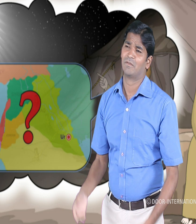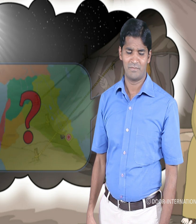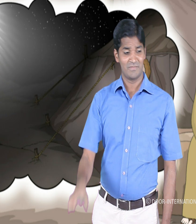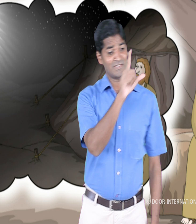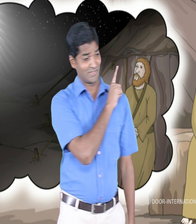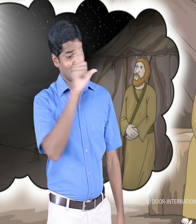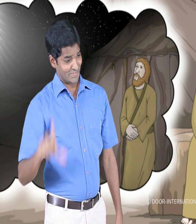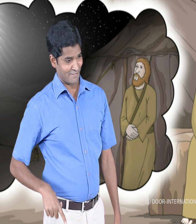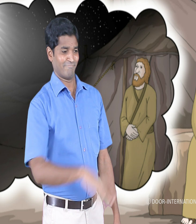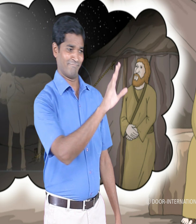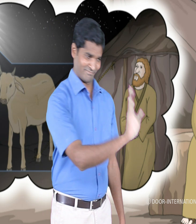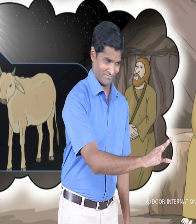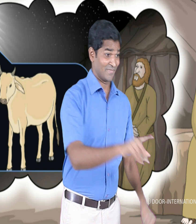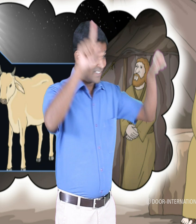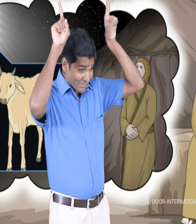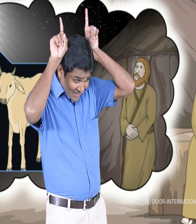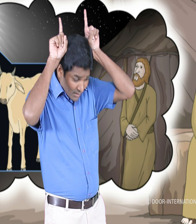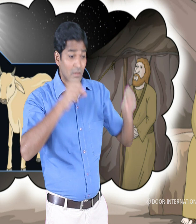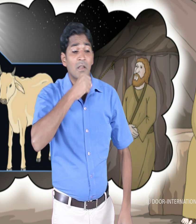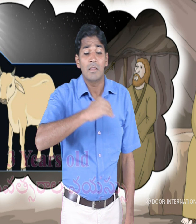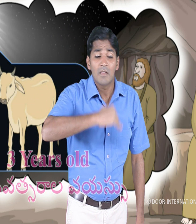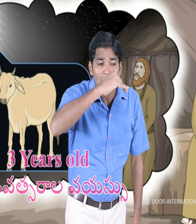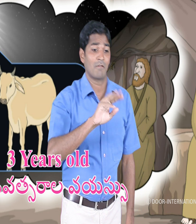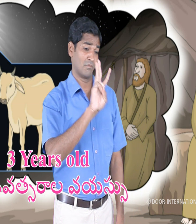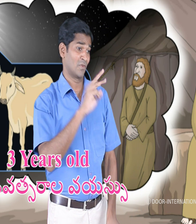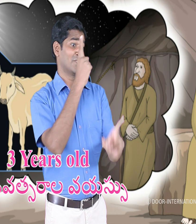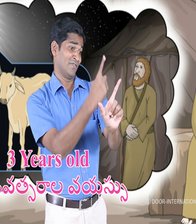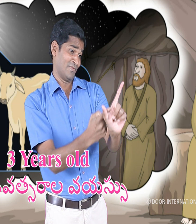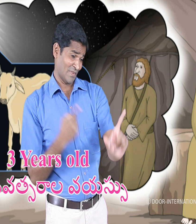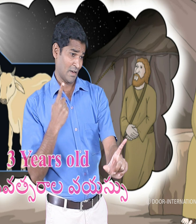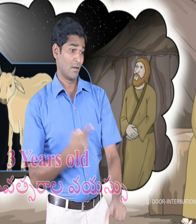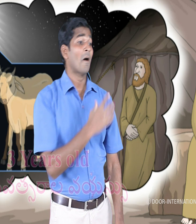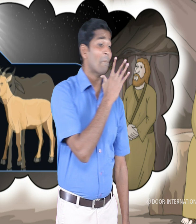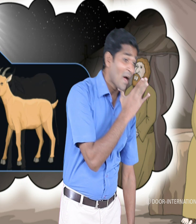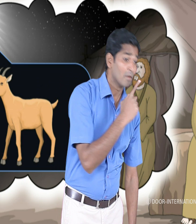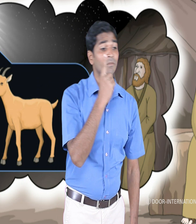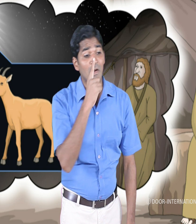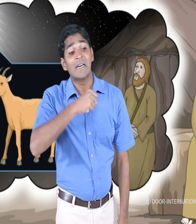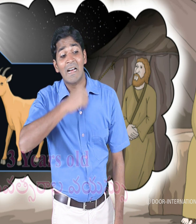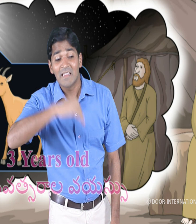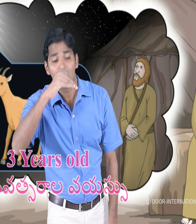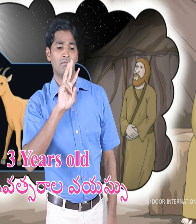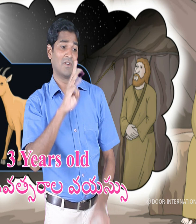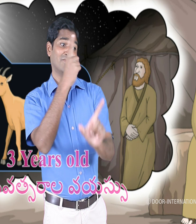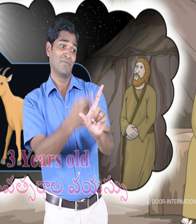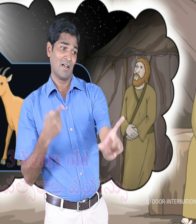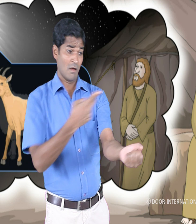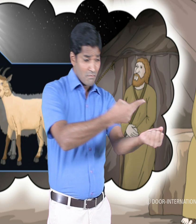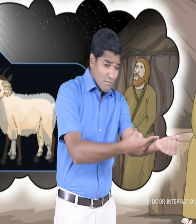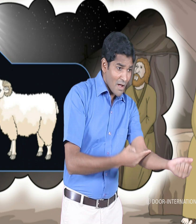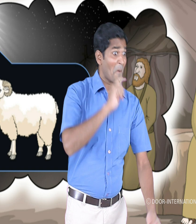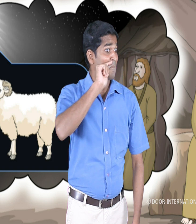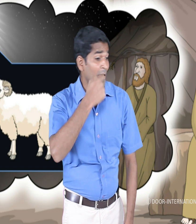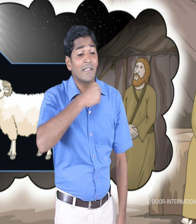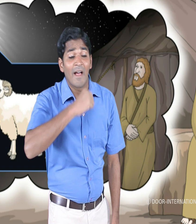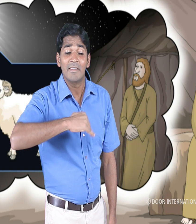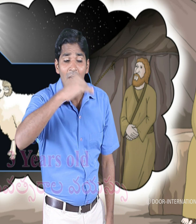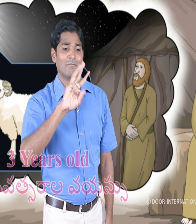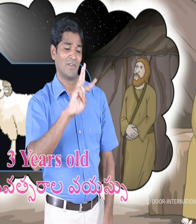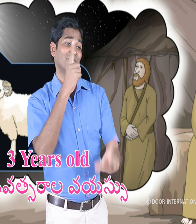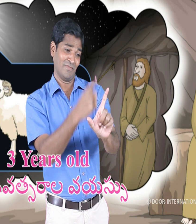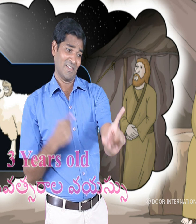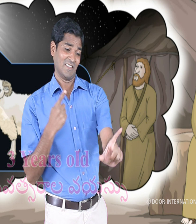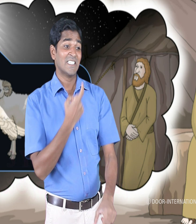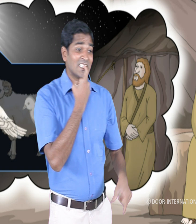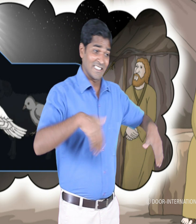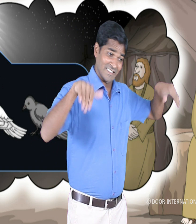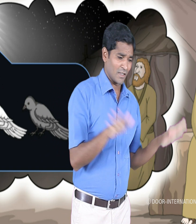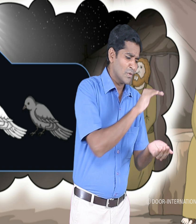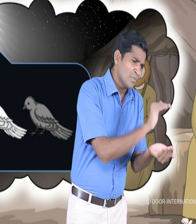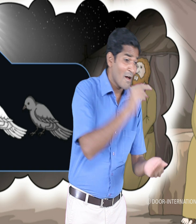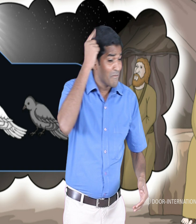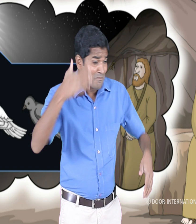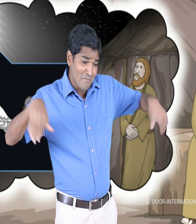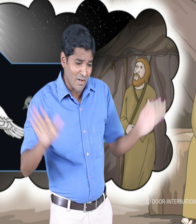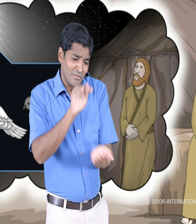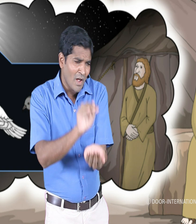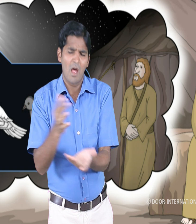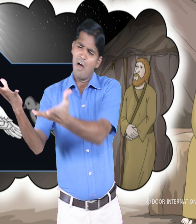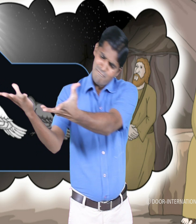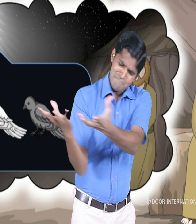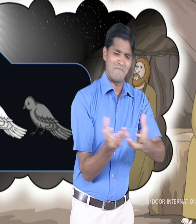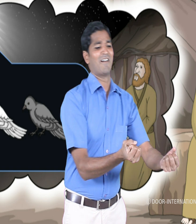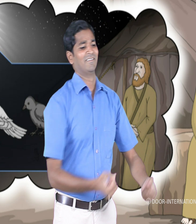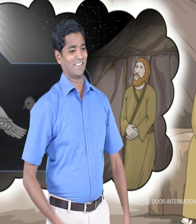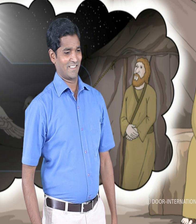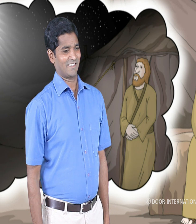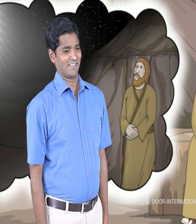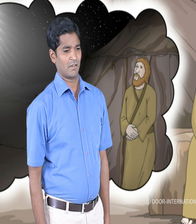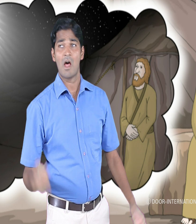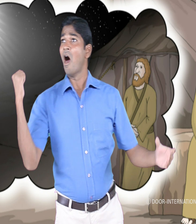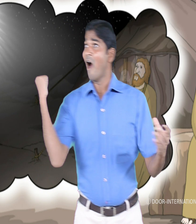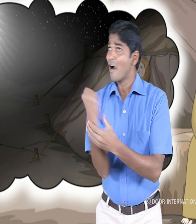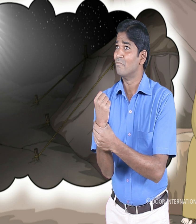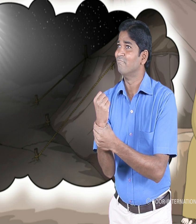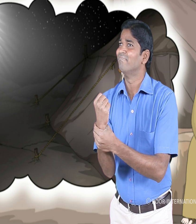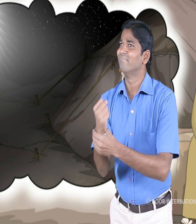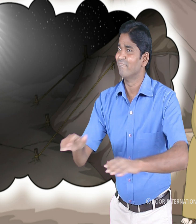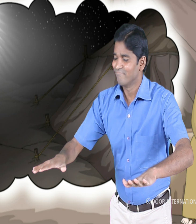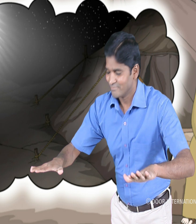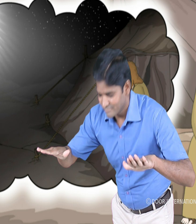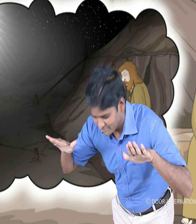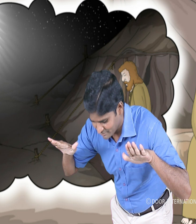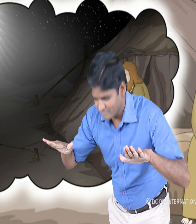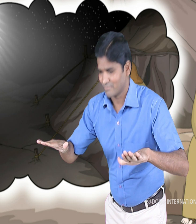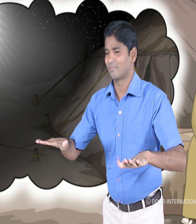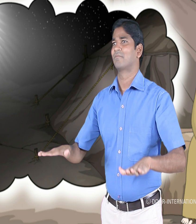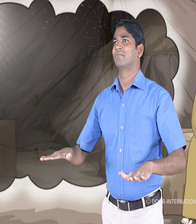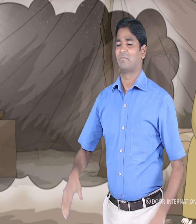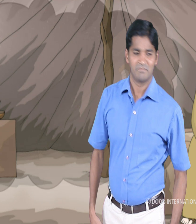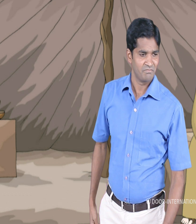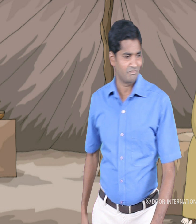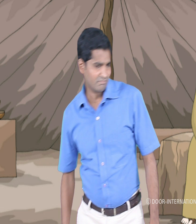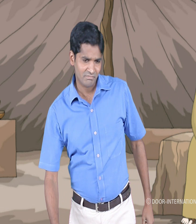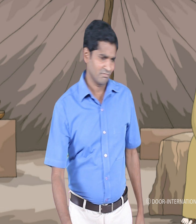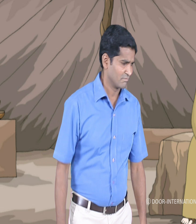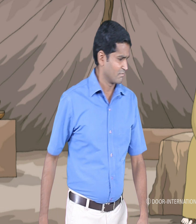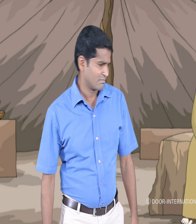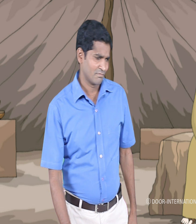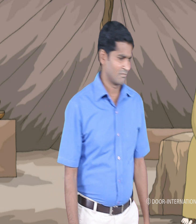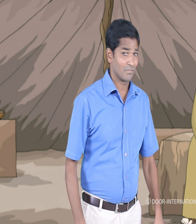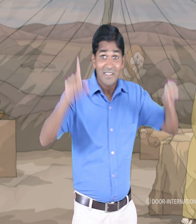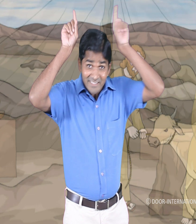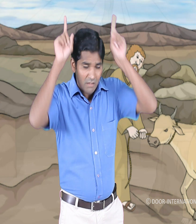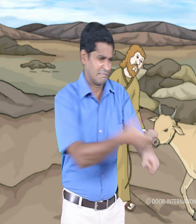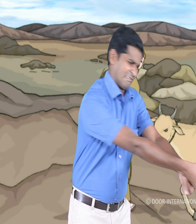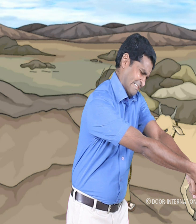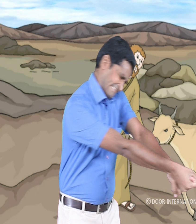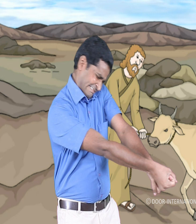And the LORD said to him, “Bring Me a heifer, a goat, and a ram, each three years old, along with a turtledove and a young pigeon.”